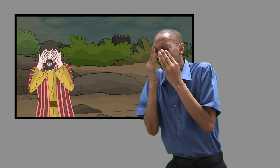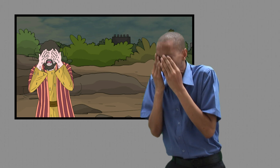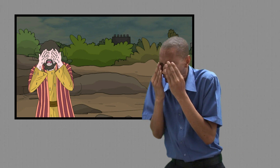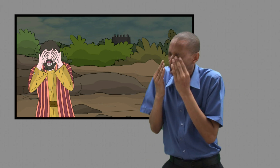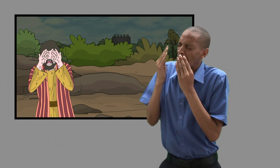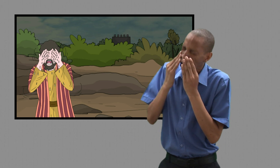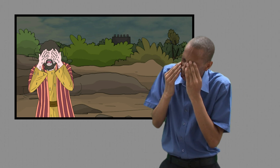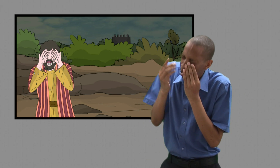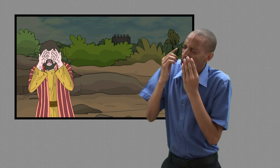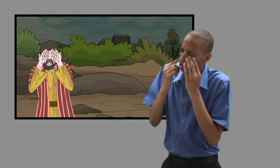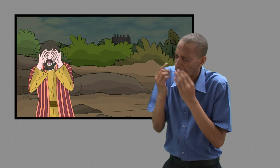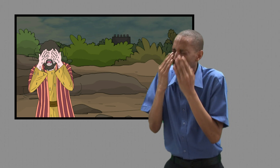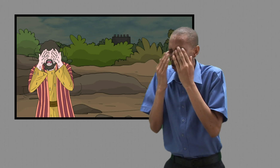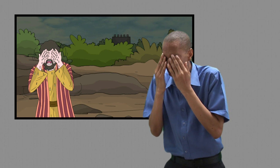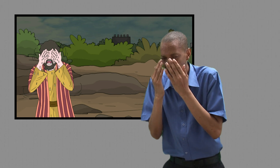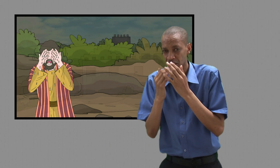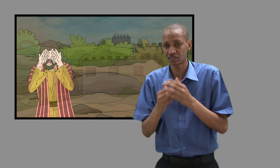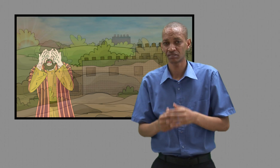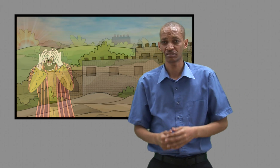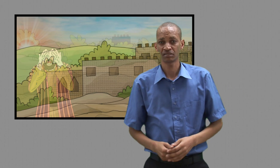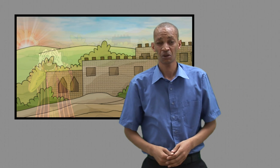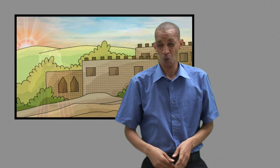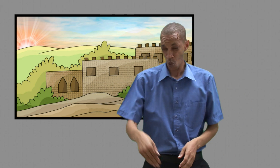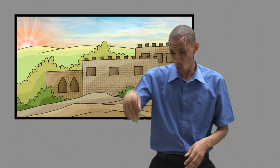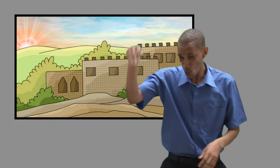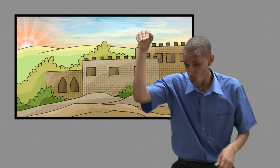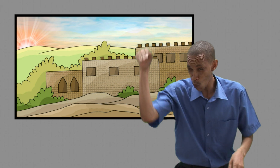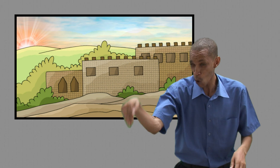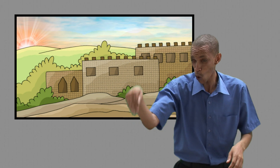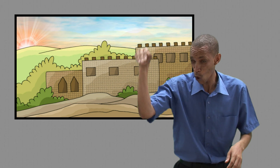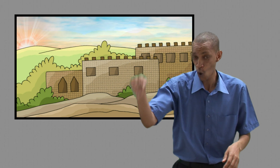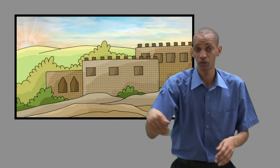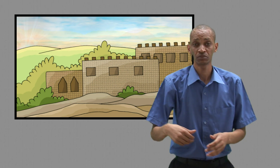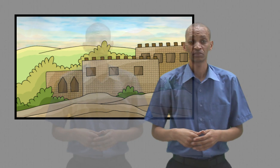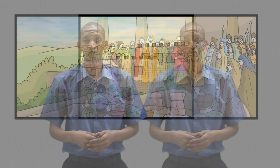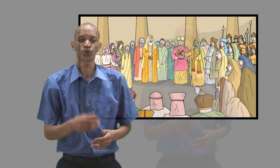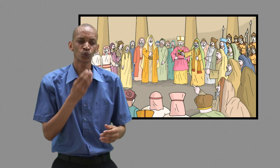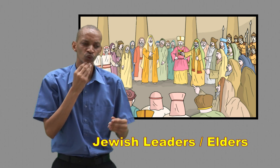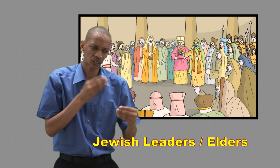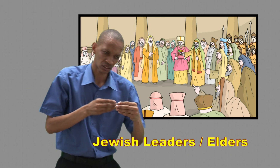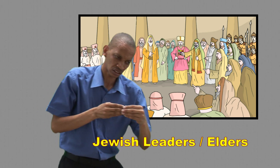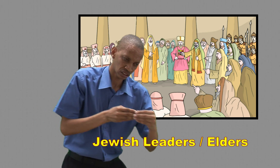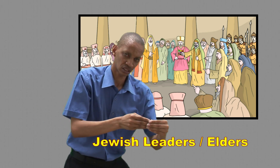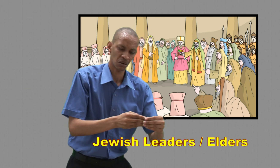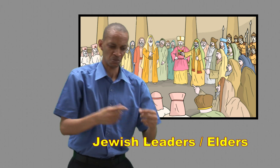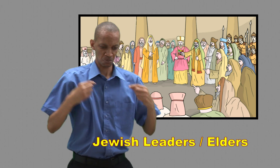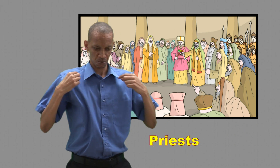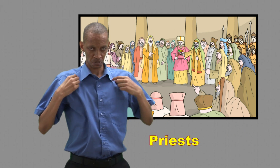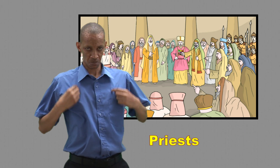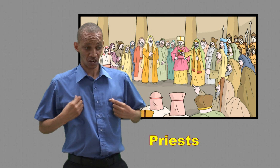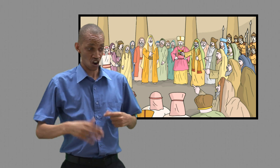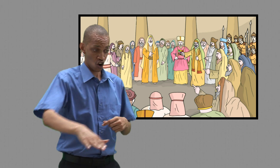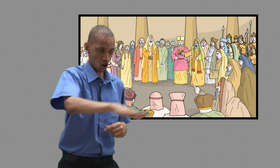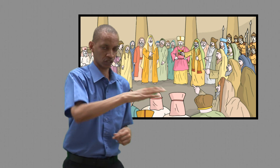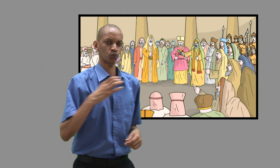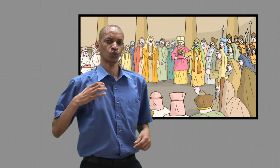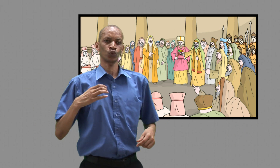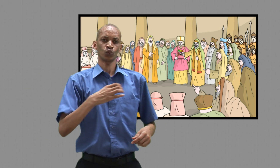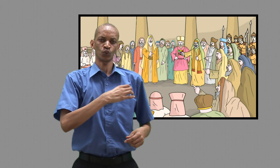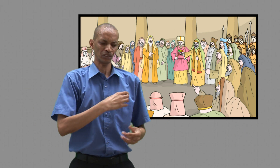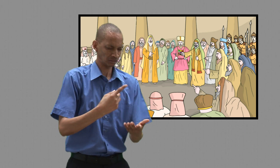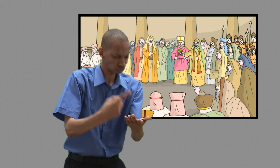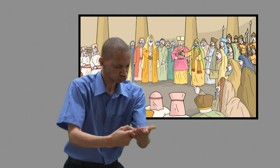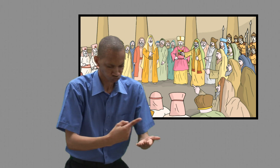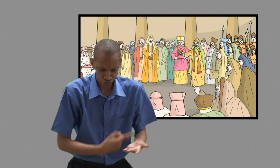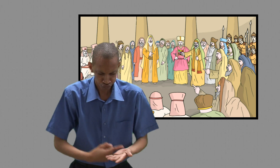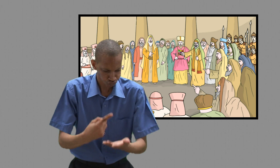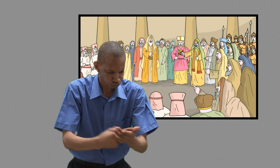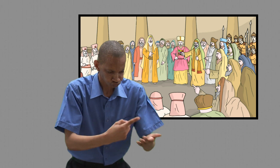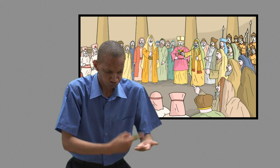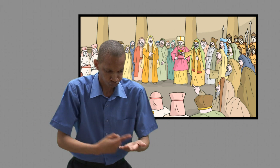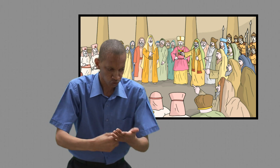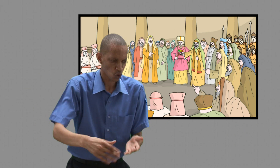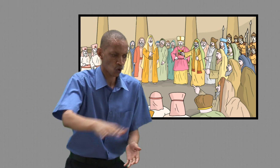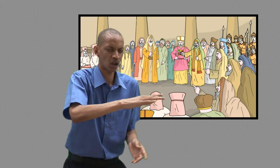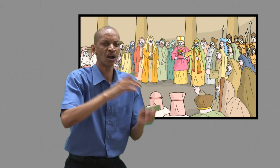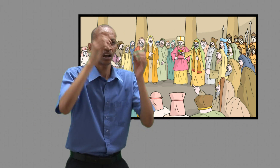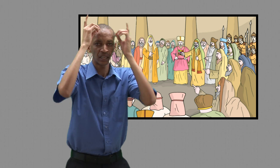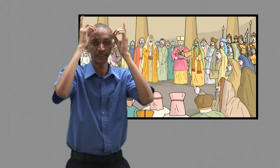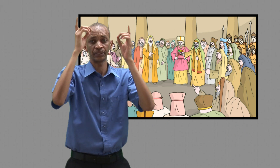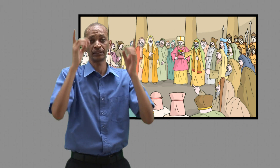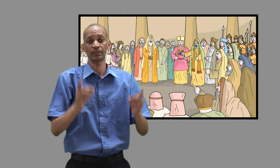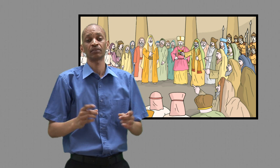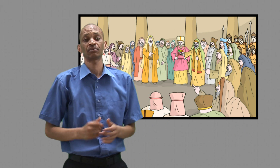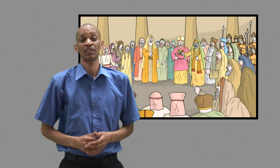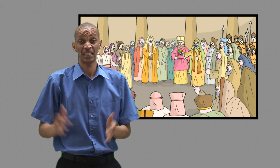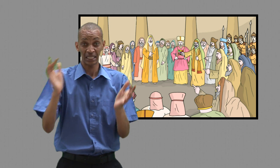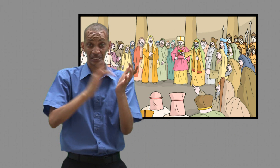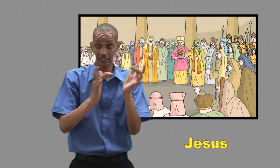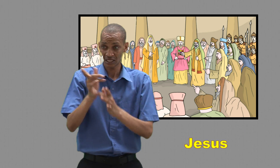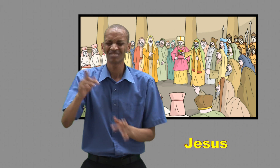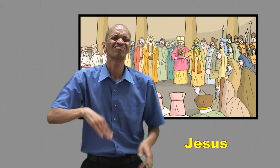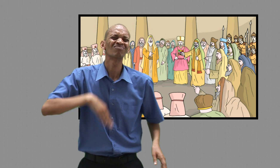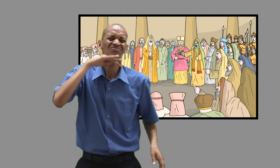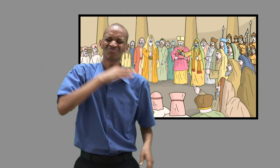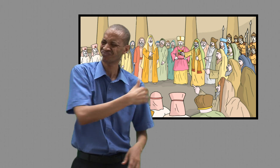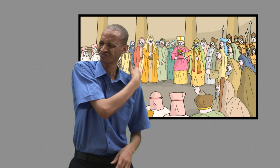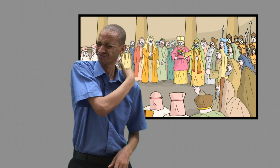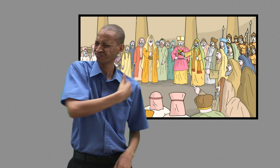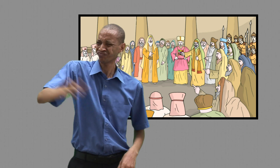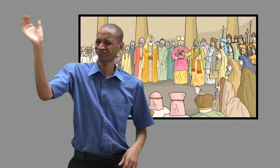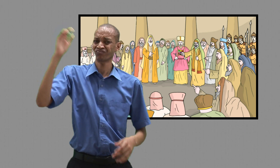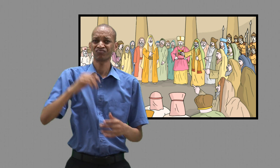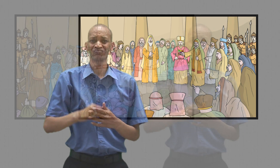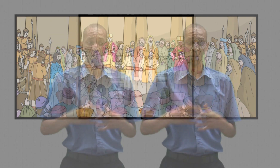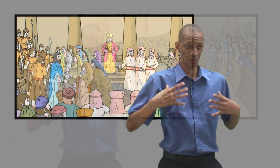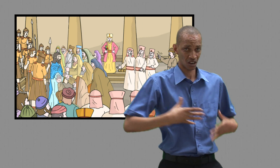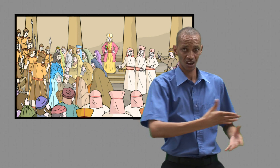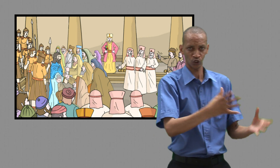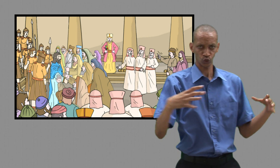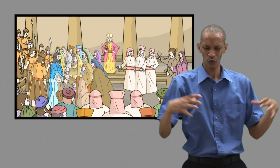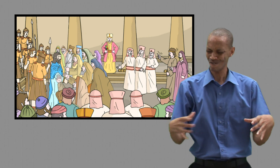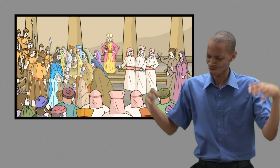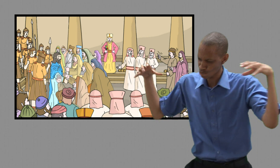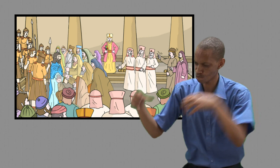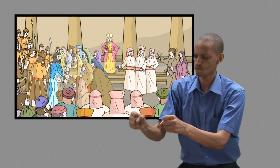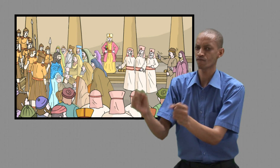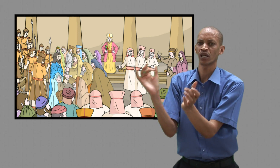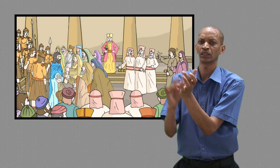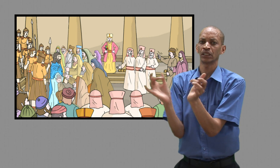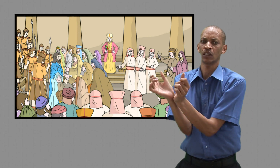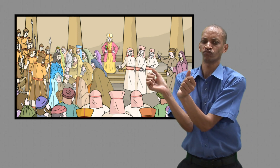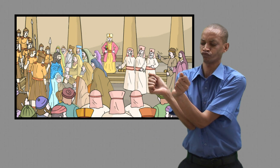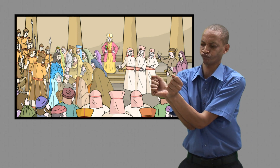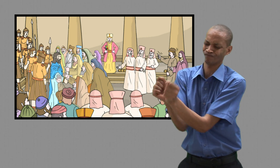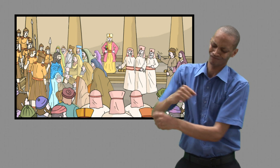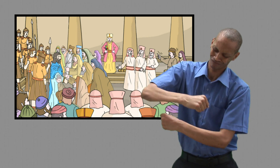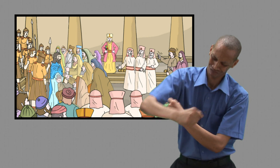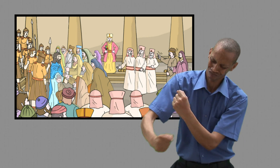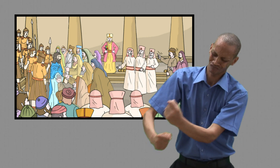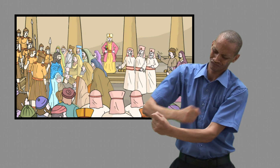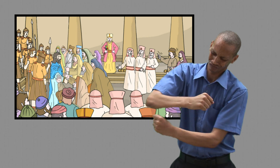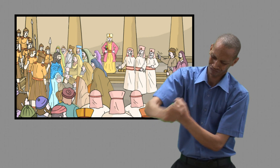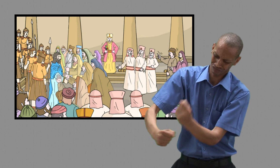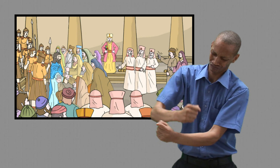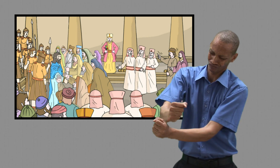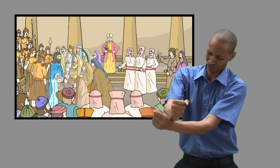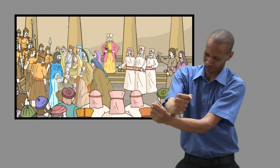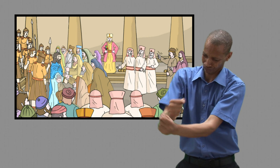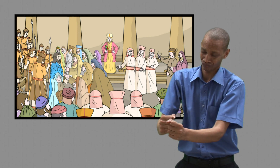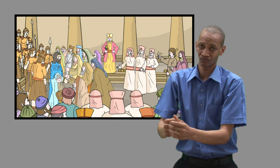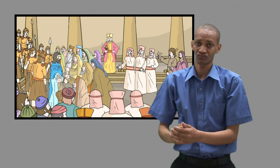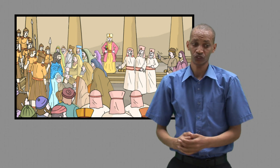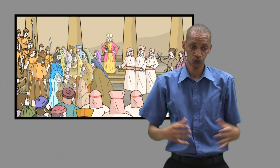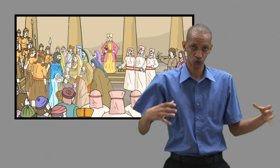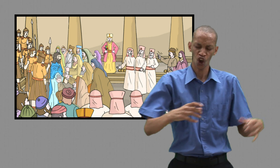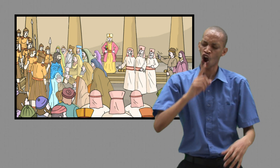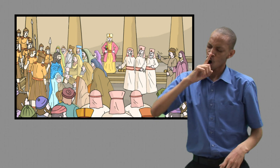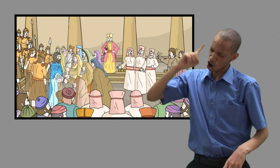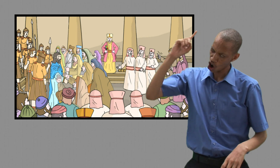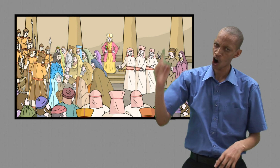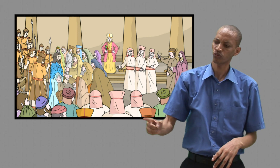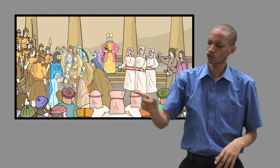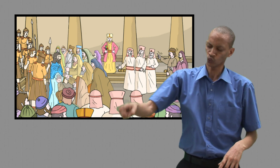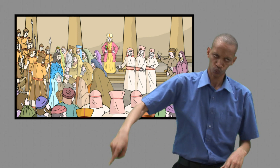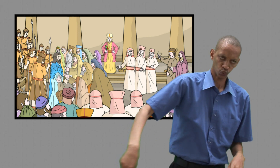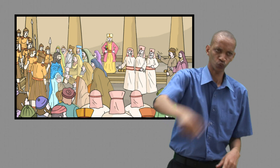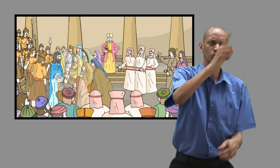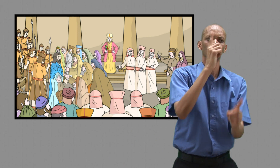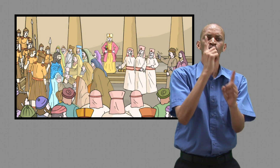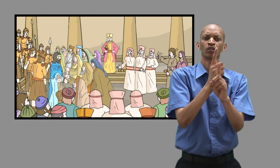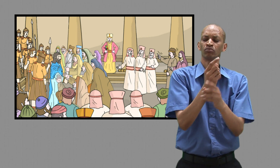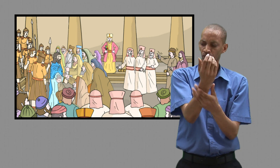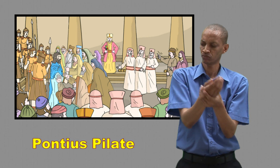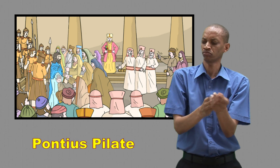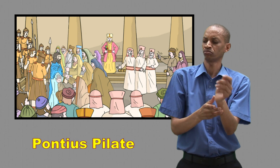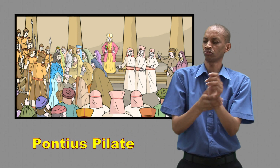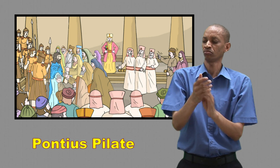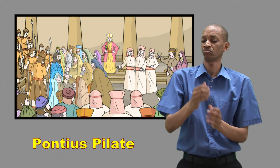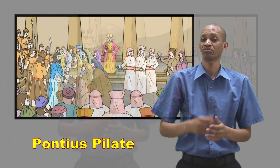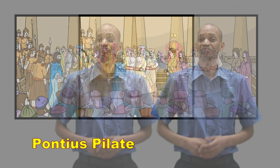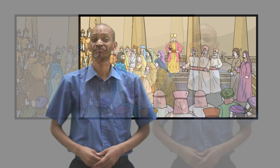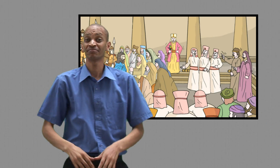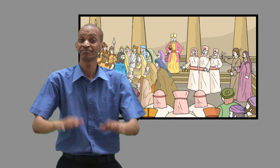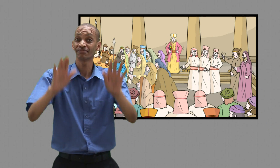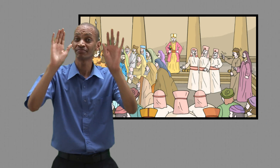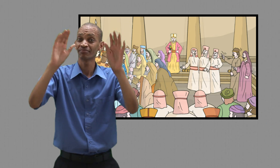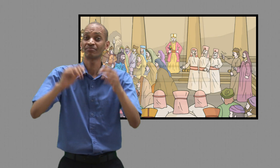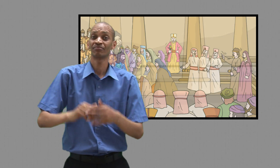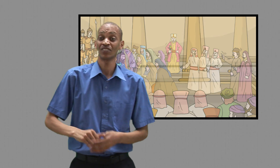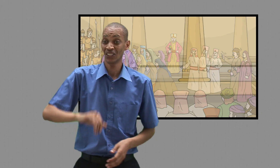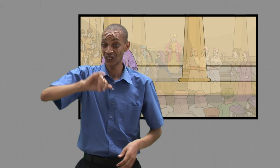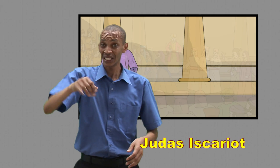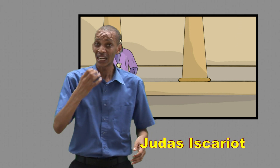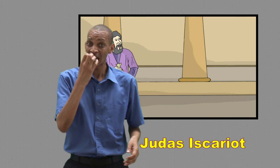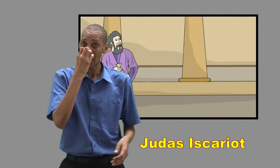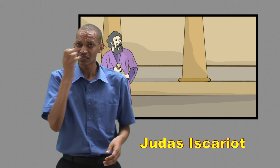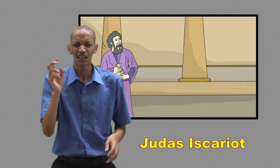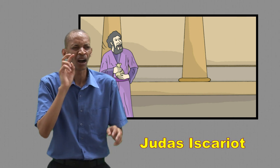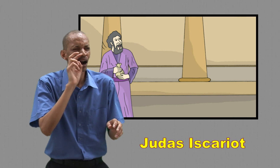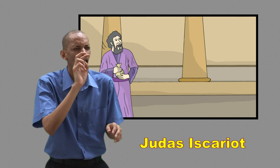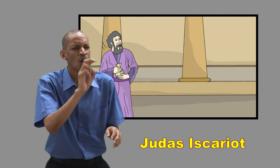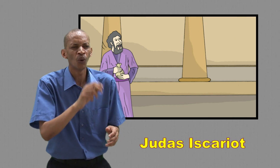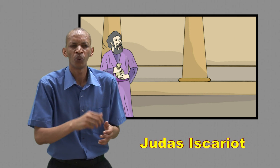When morning came, all the chief priests and elders of the people conspired against Jesus to put Him to death. They bound Him, led Him away, and handed Him over to Pilate the governor.